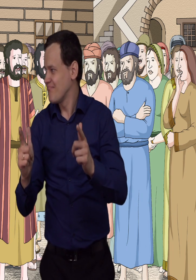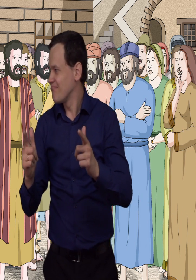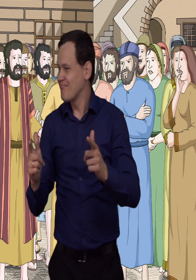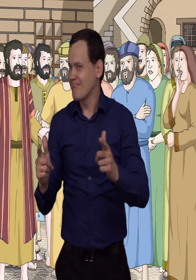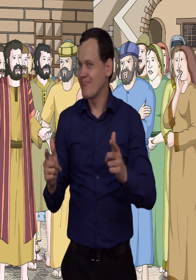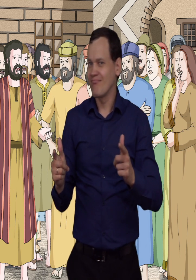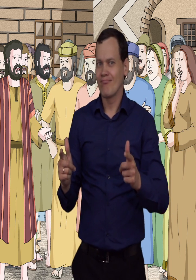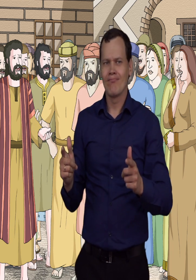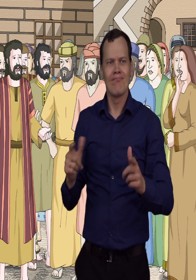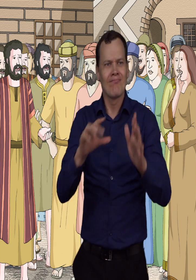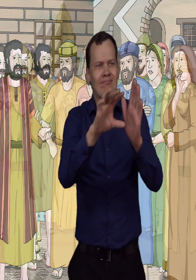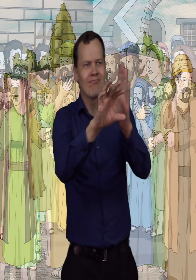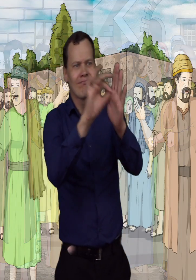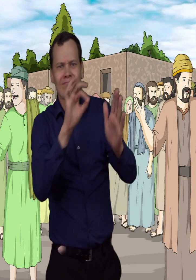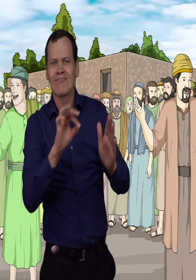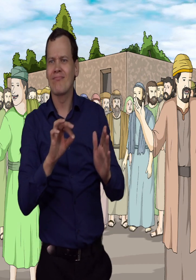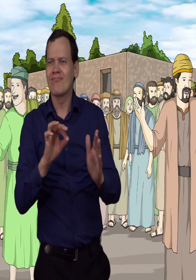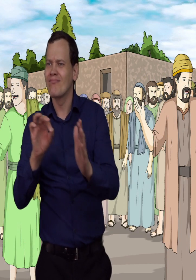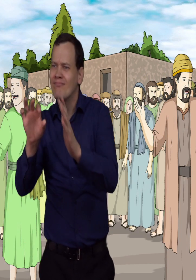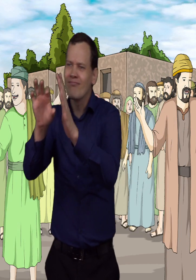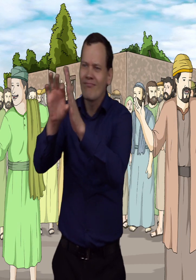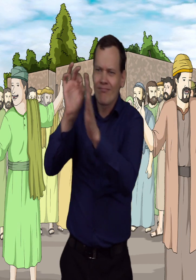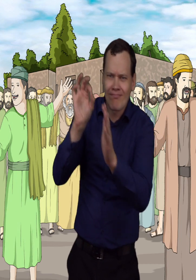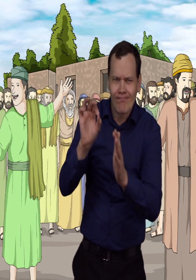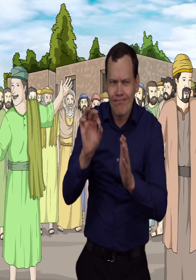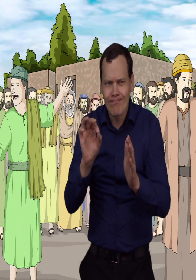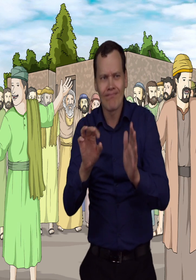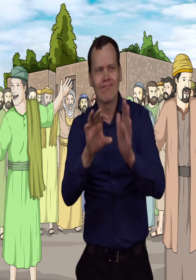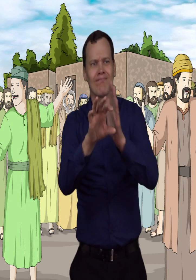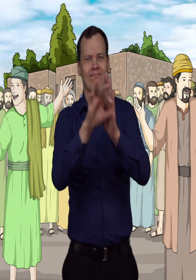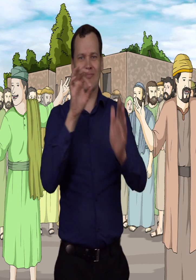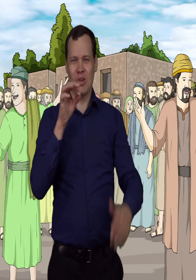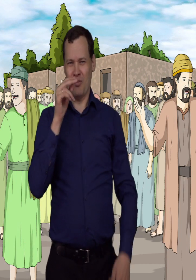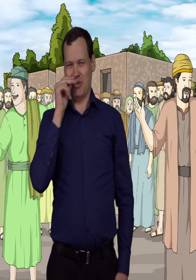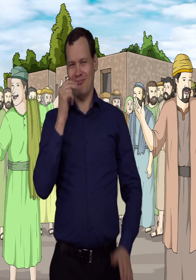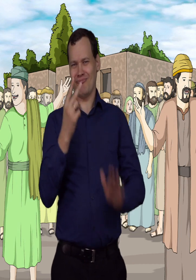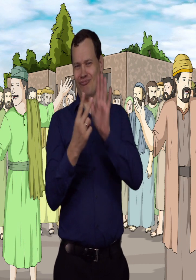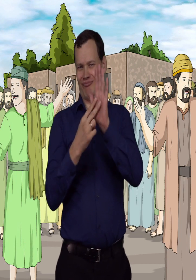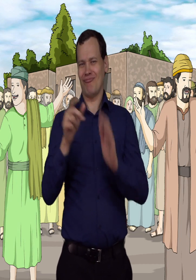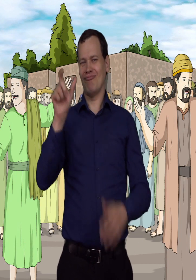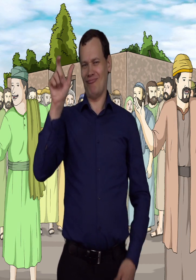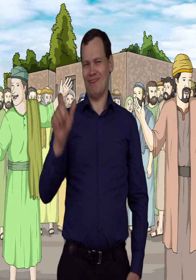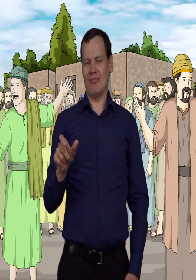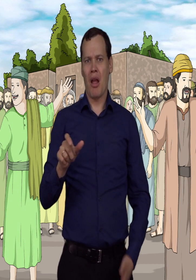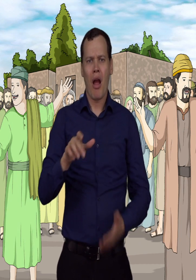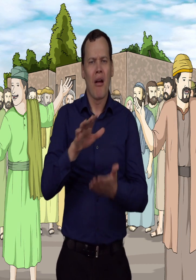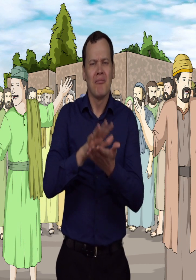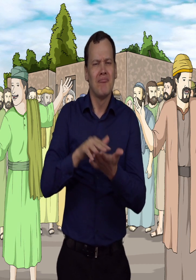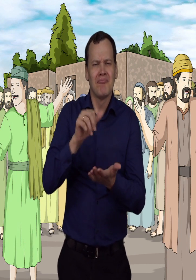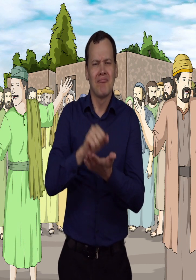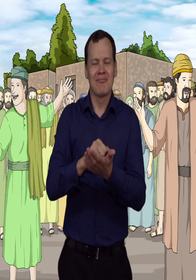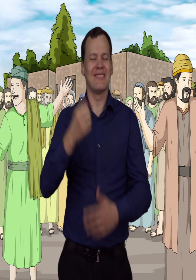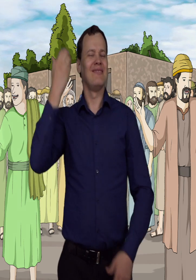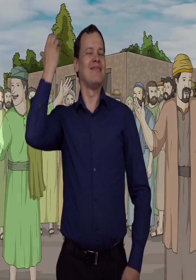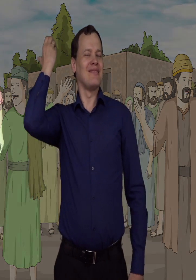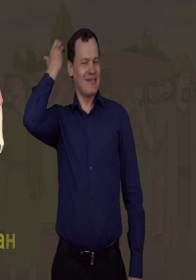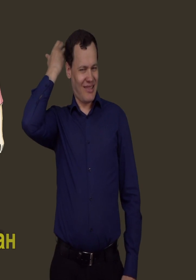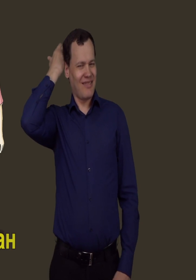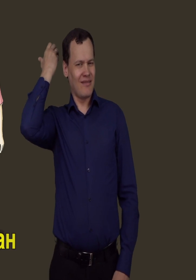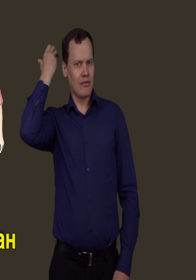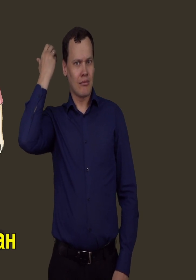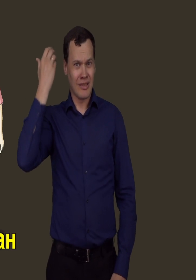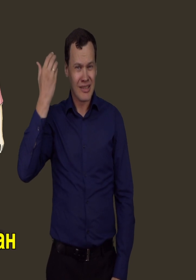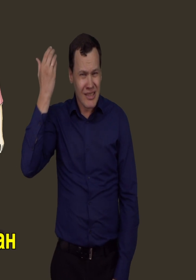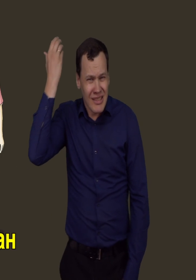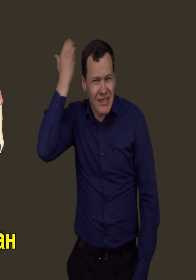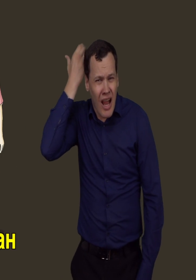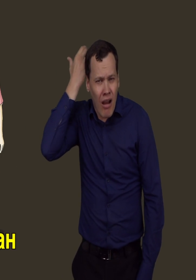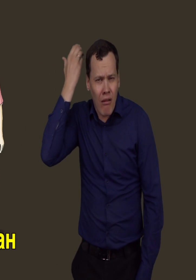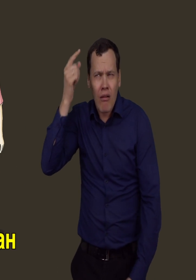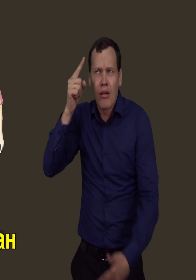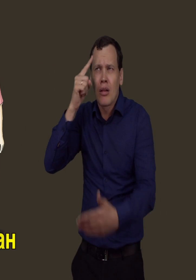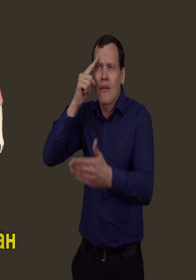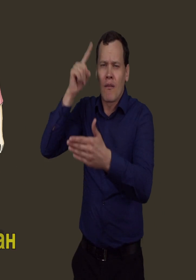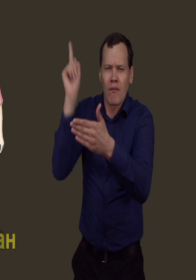This proposal pleased the whole group.